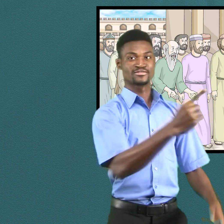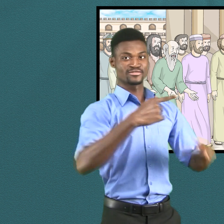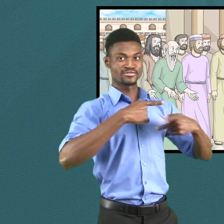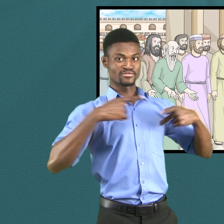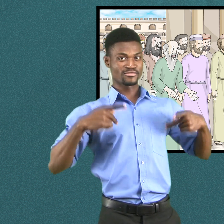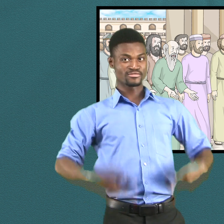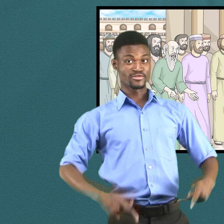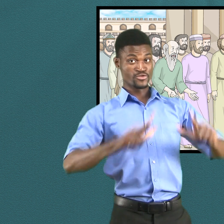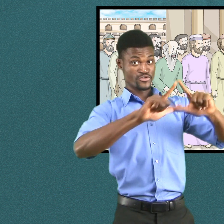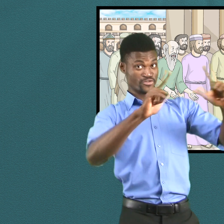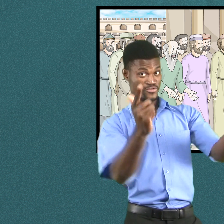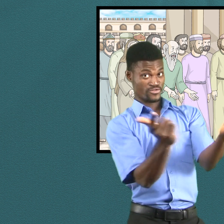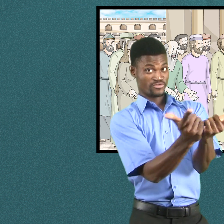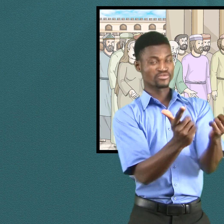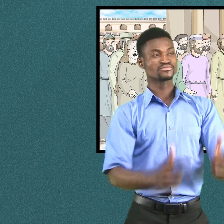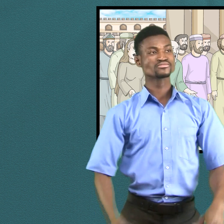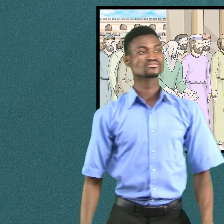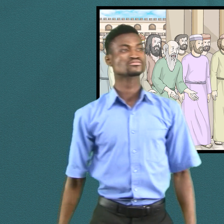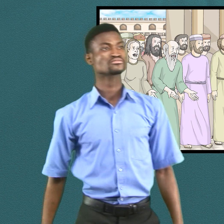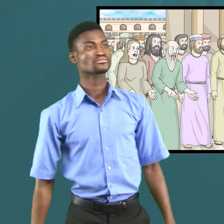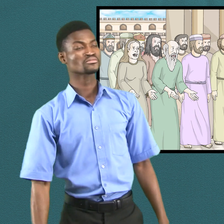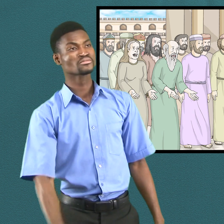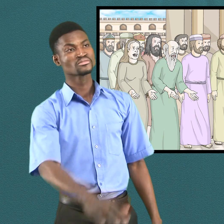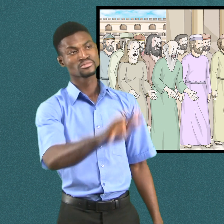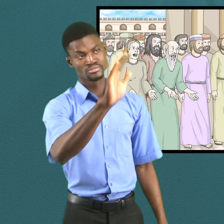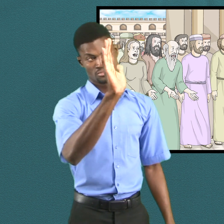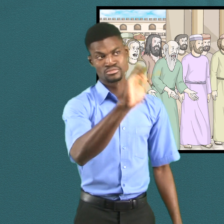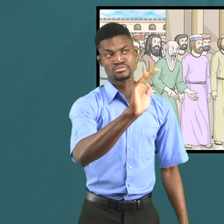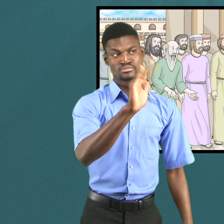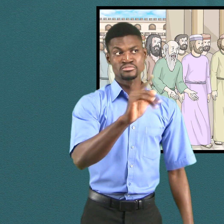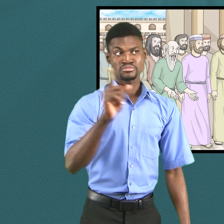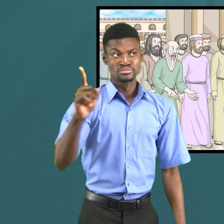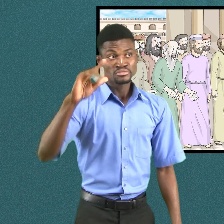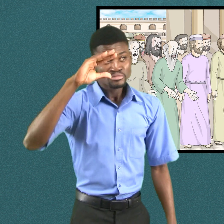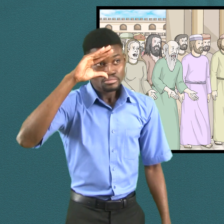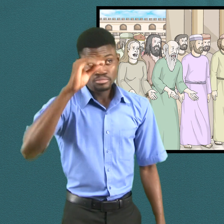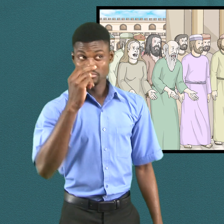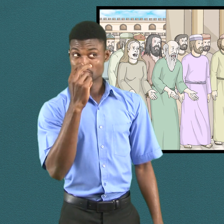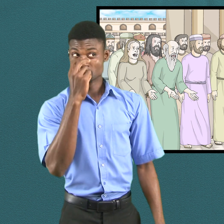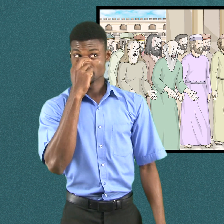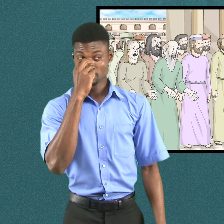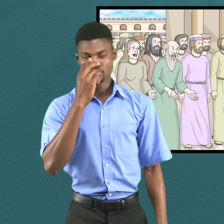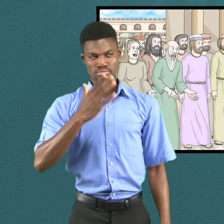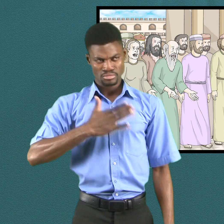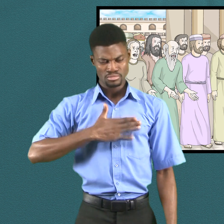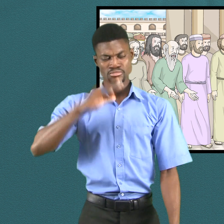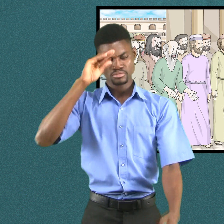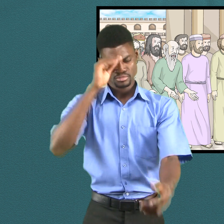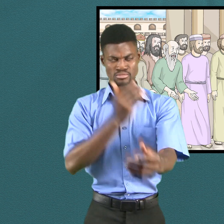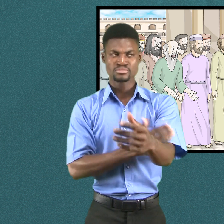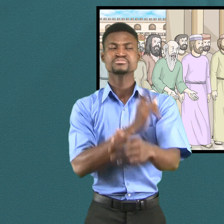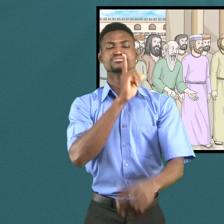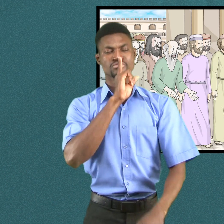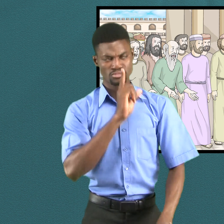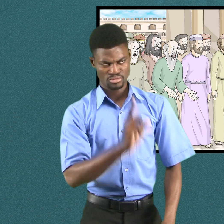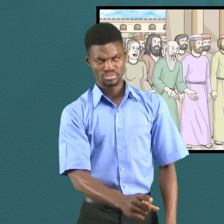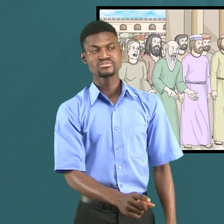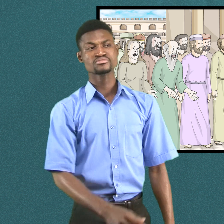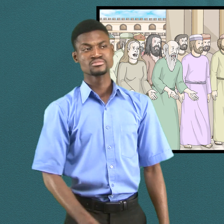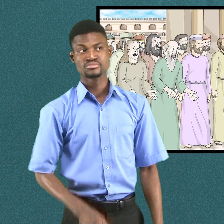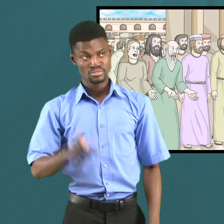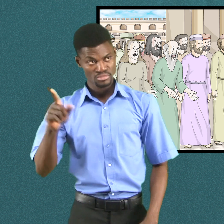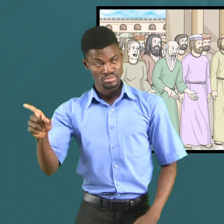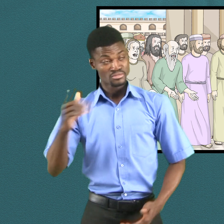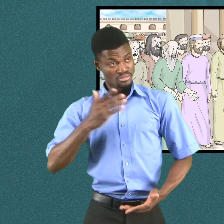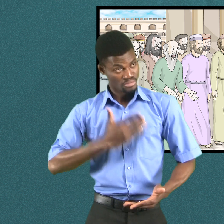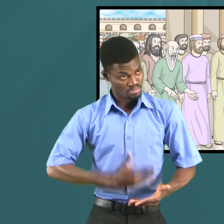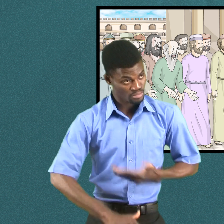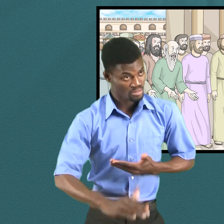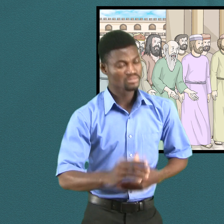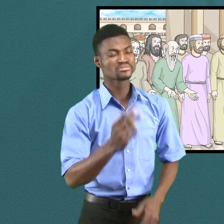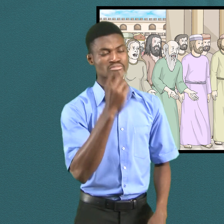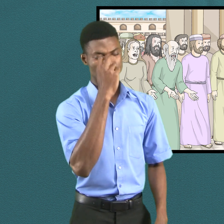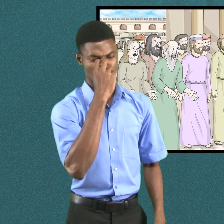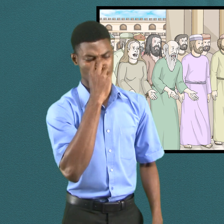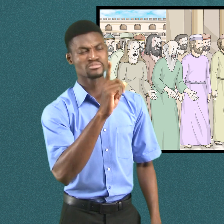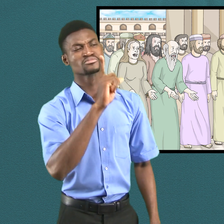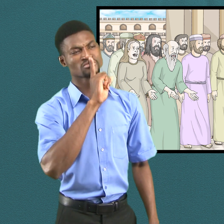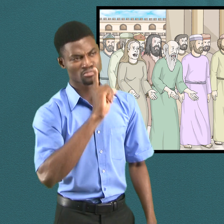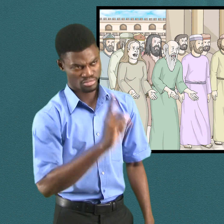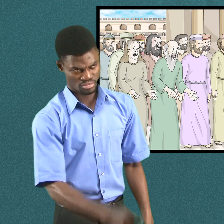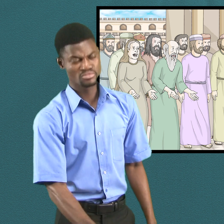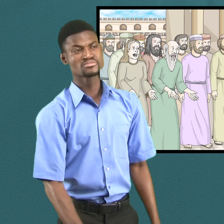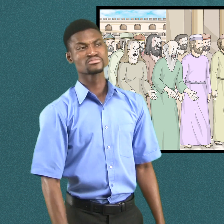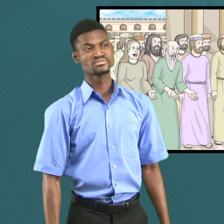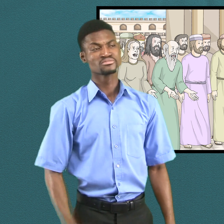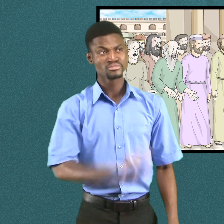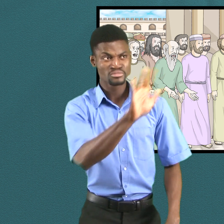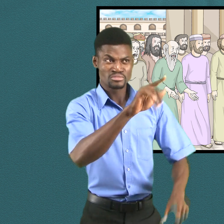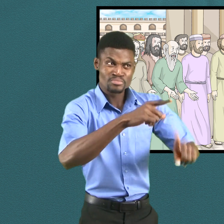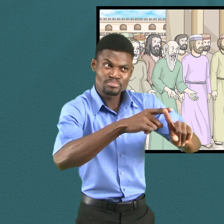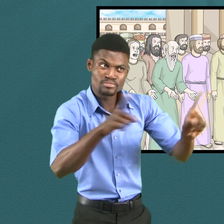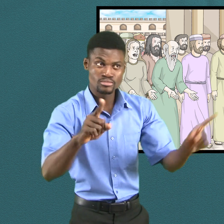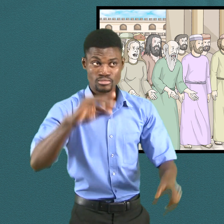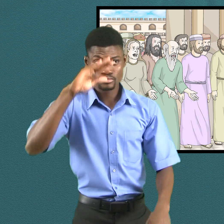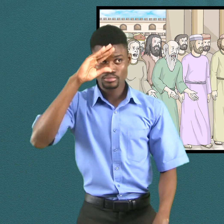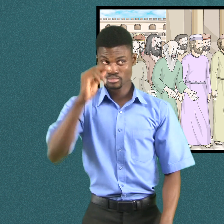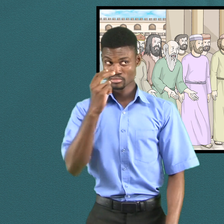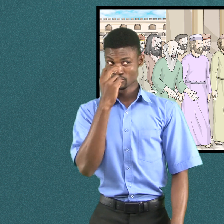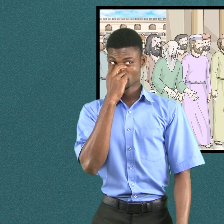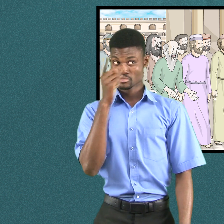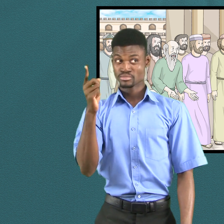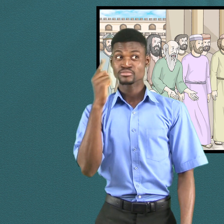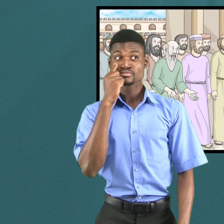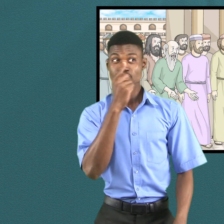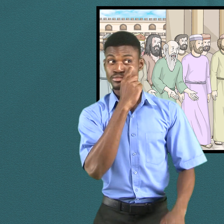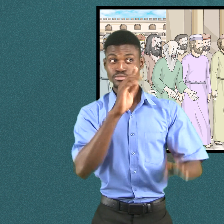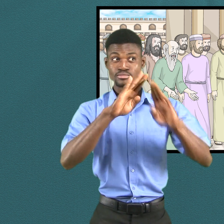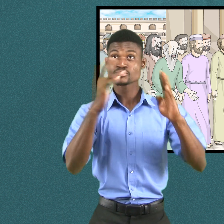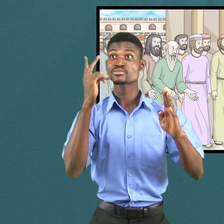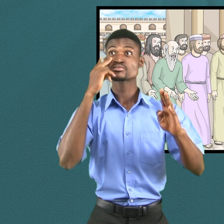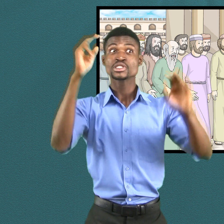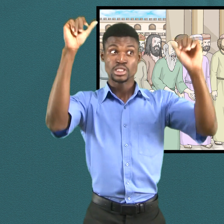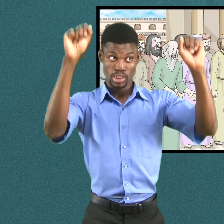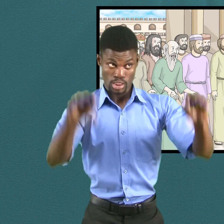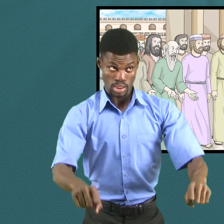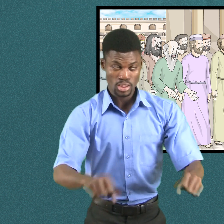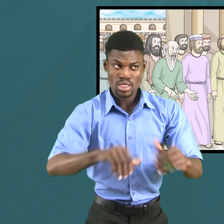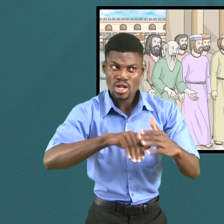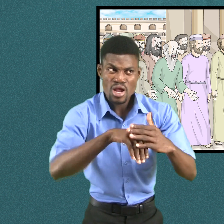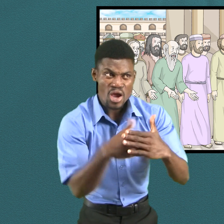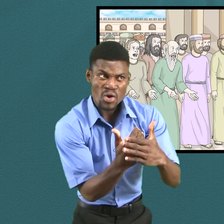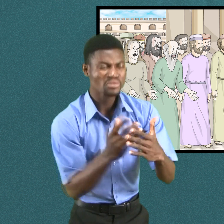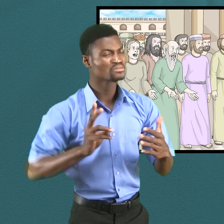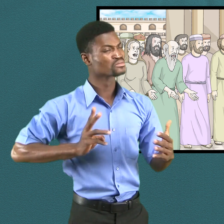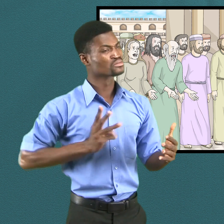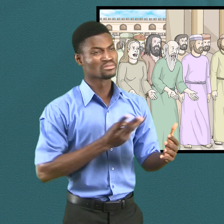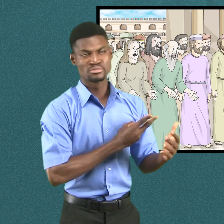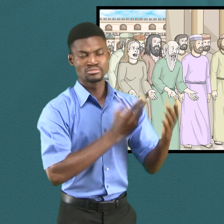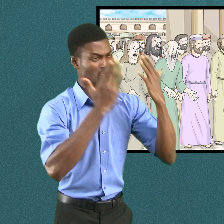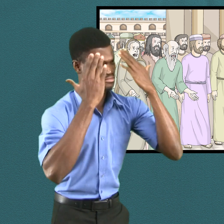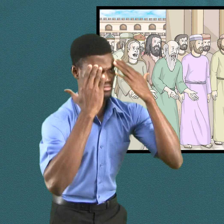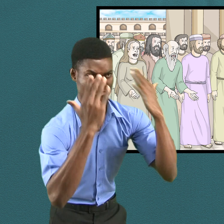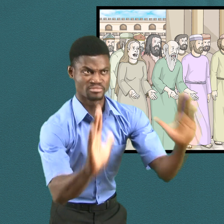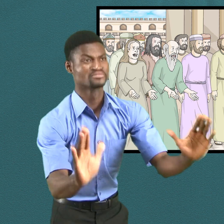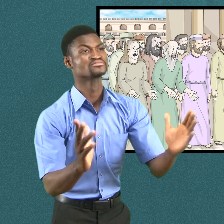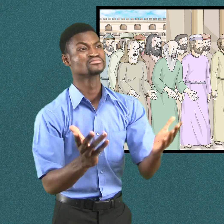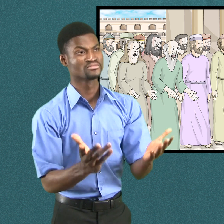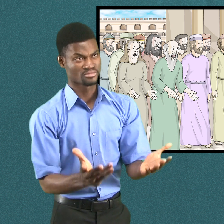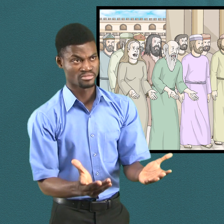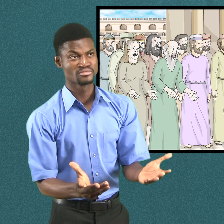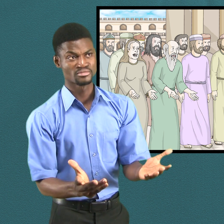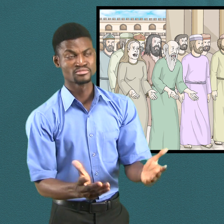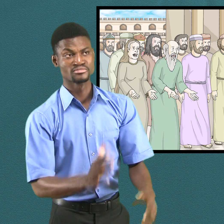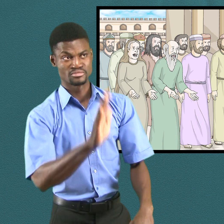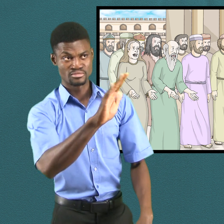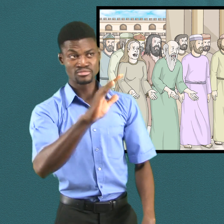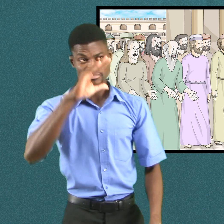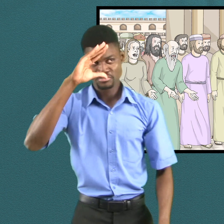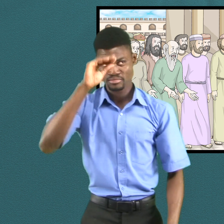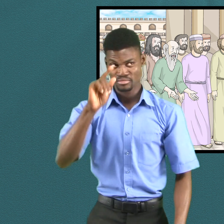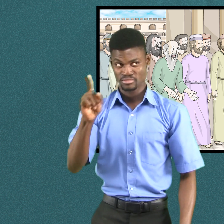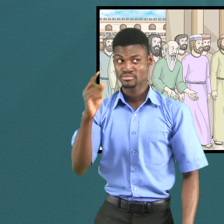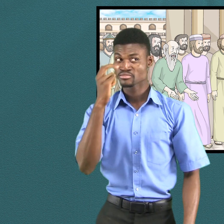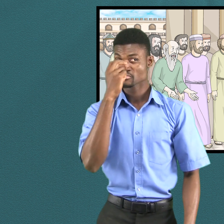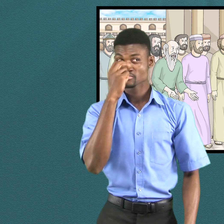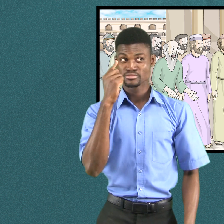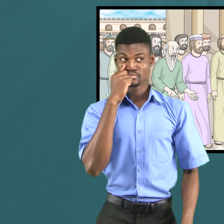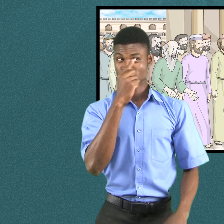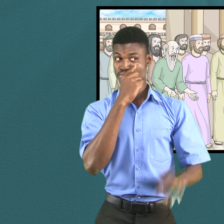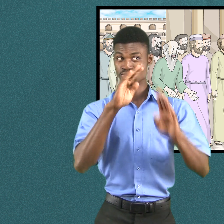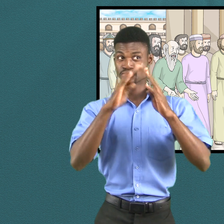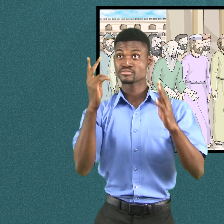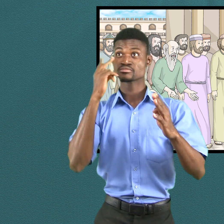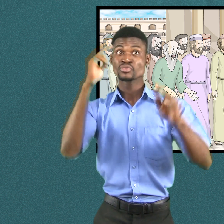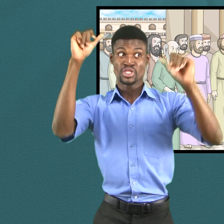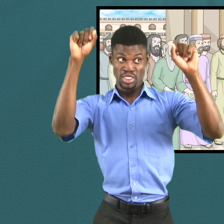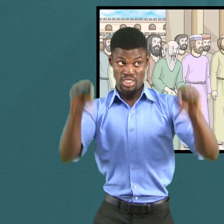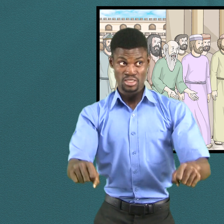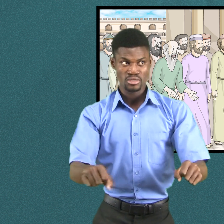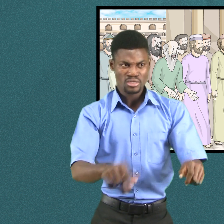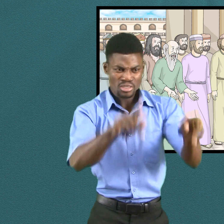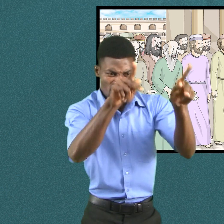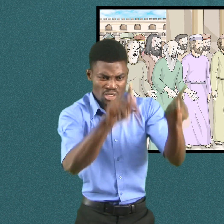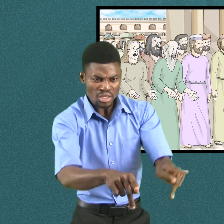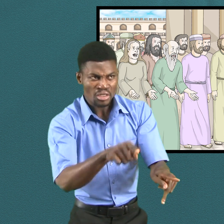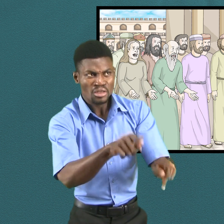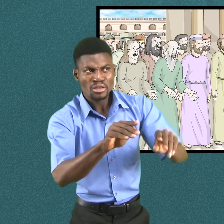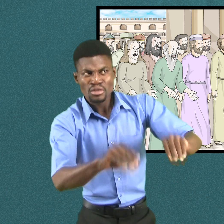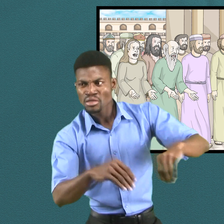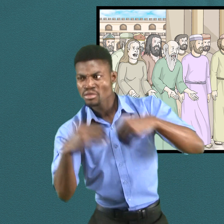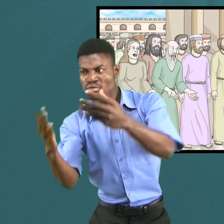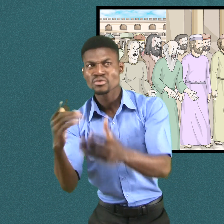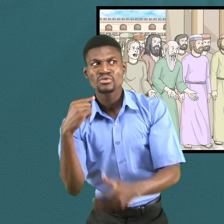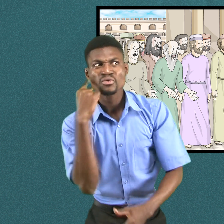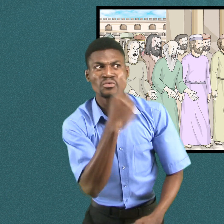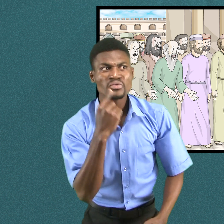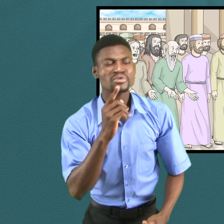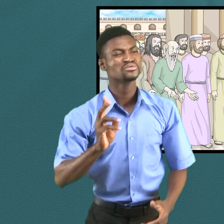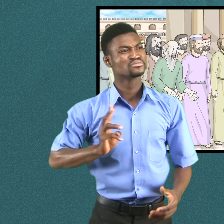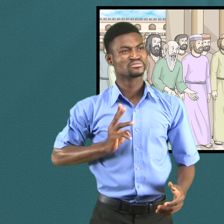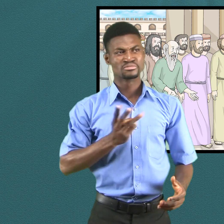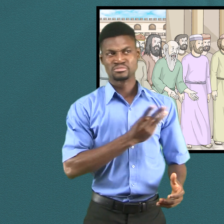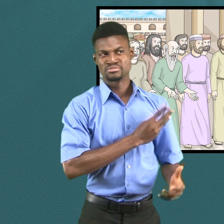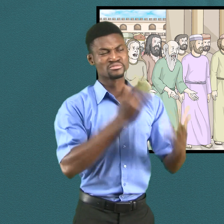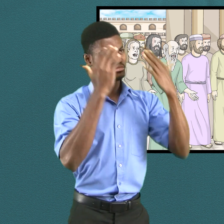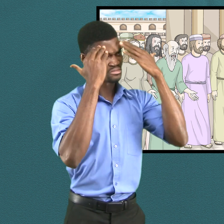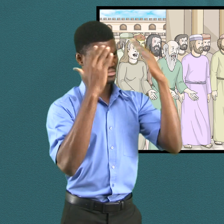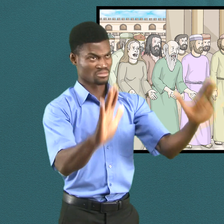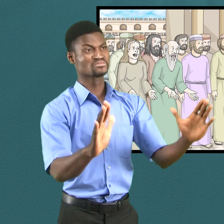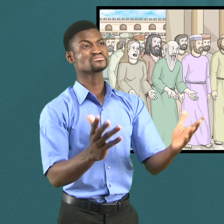So how is it that he can now see?” His parents answered, “We know he is our son, and we know he was born blind.